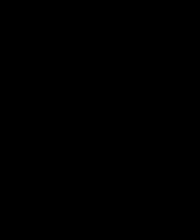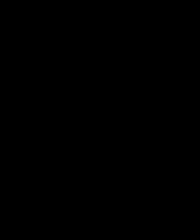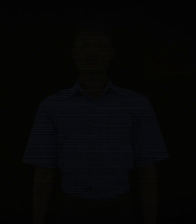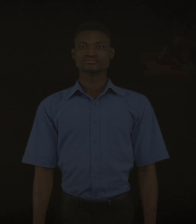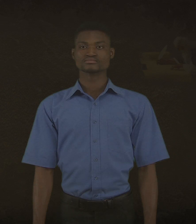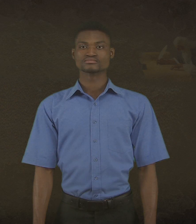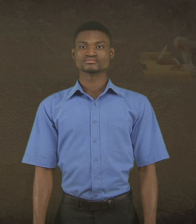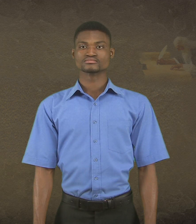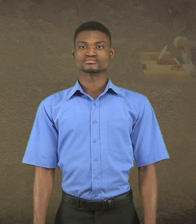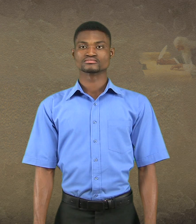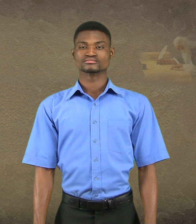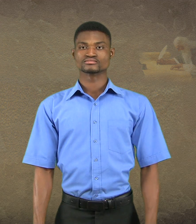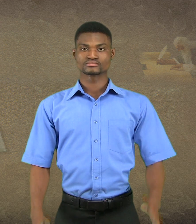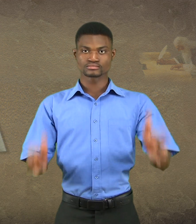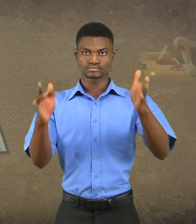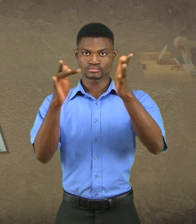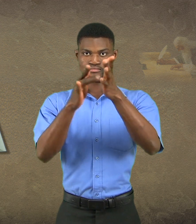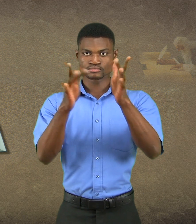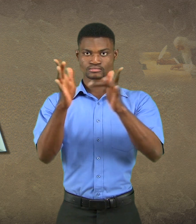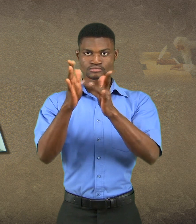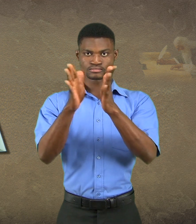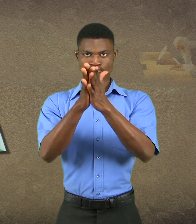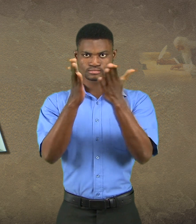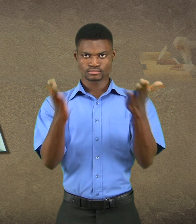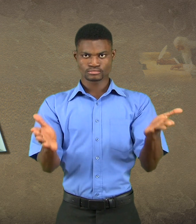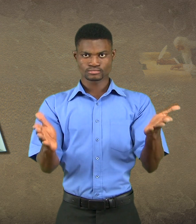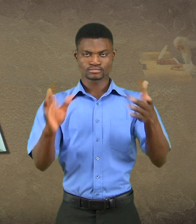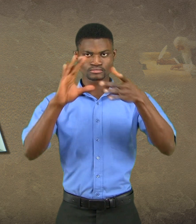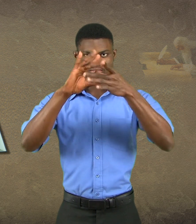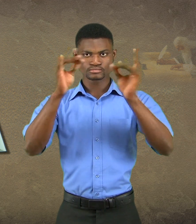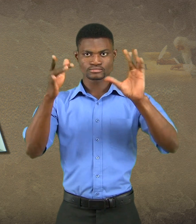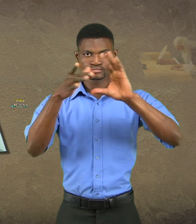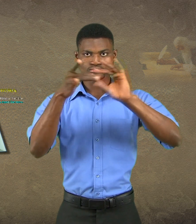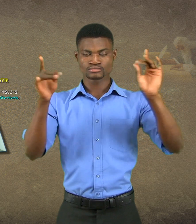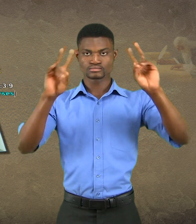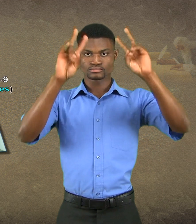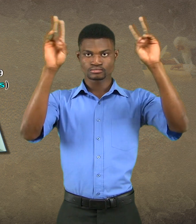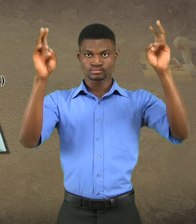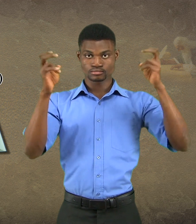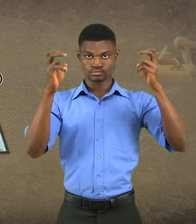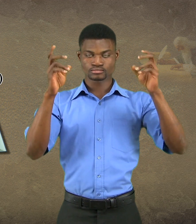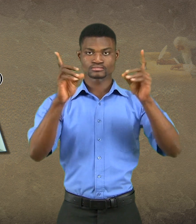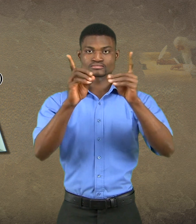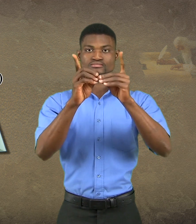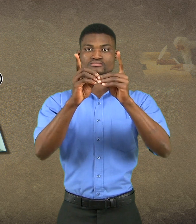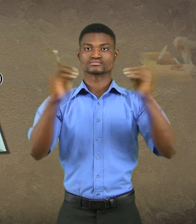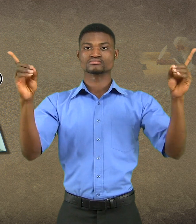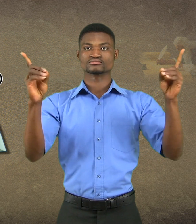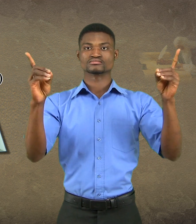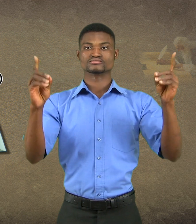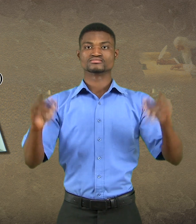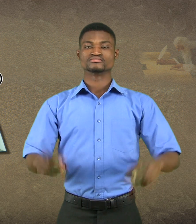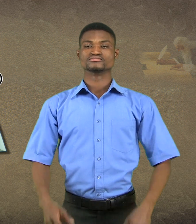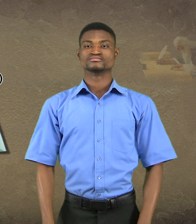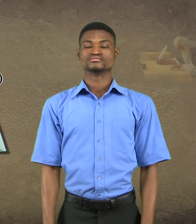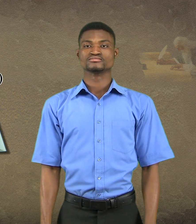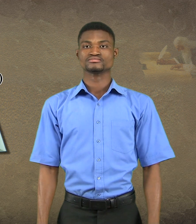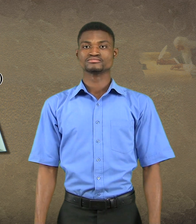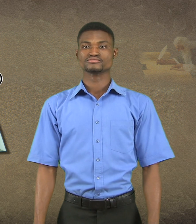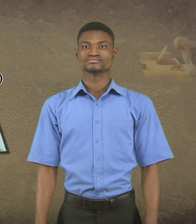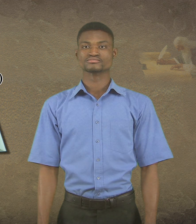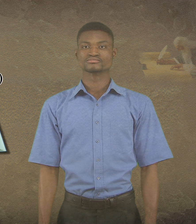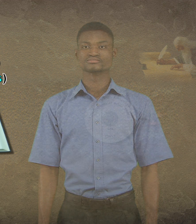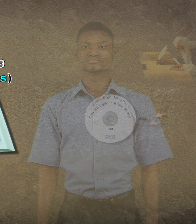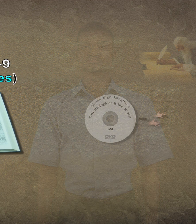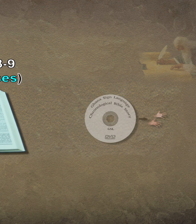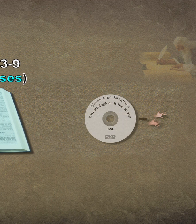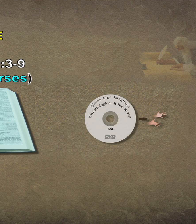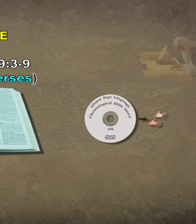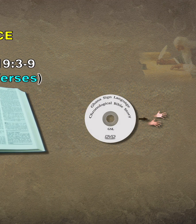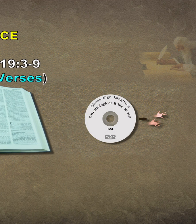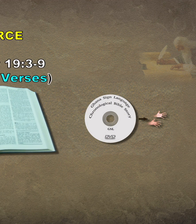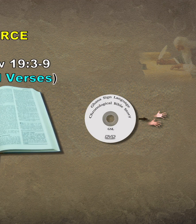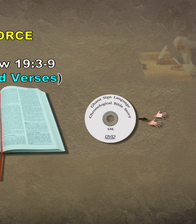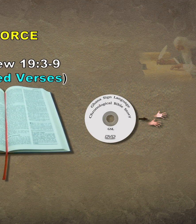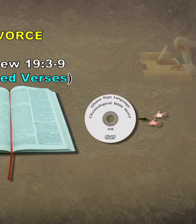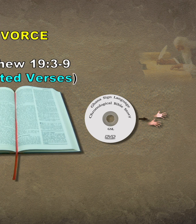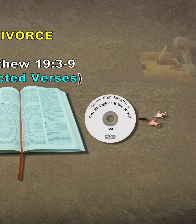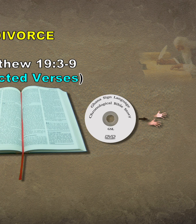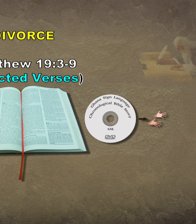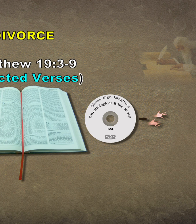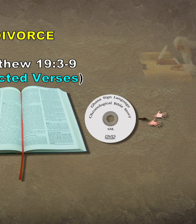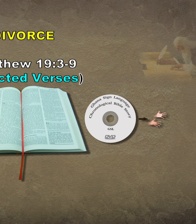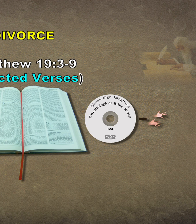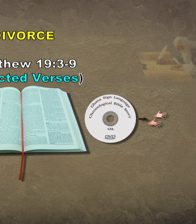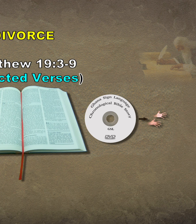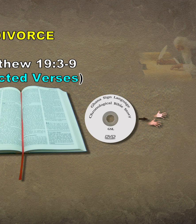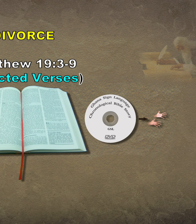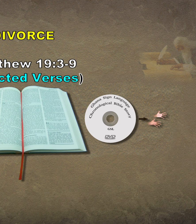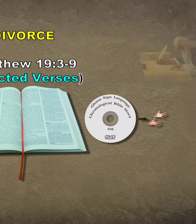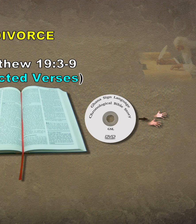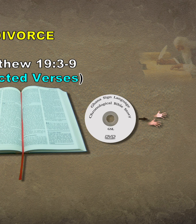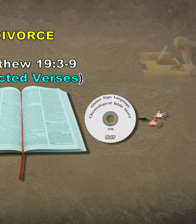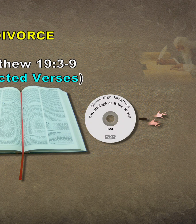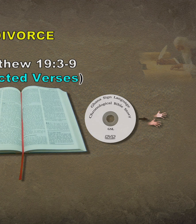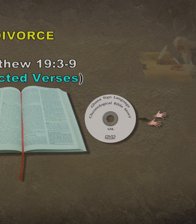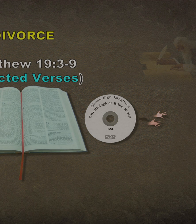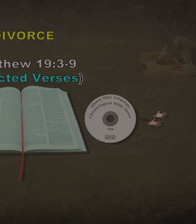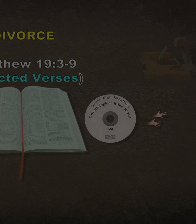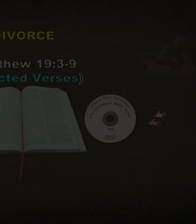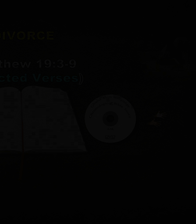Divorce